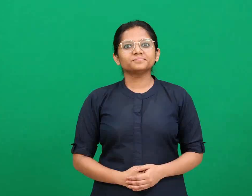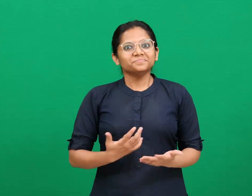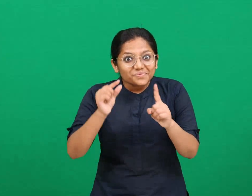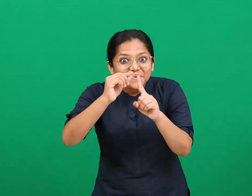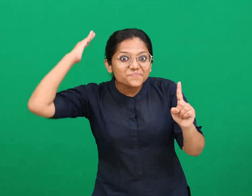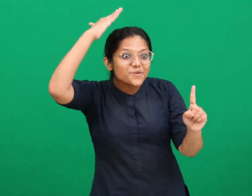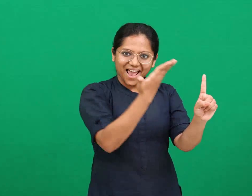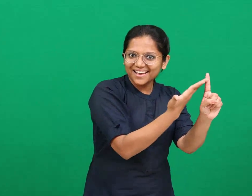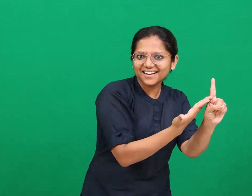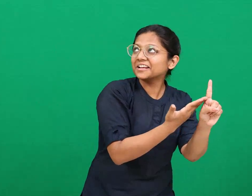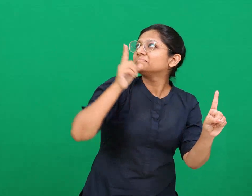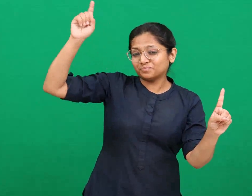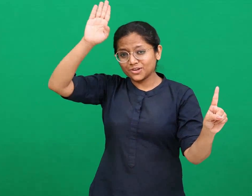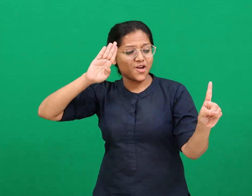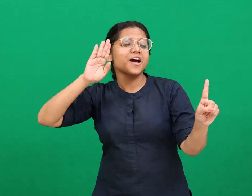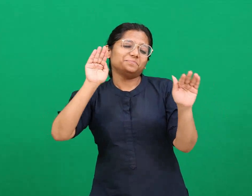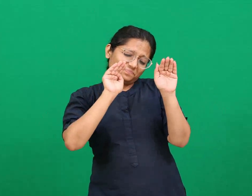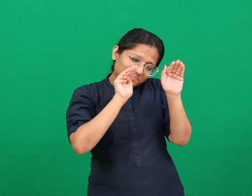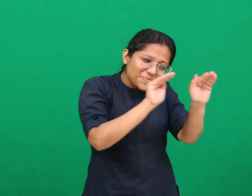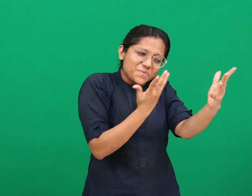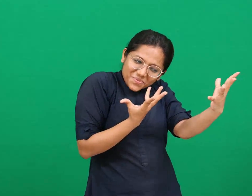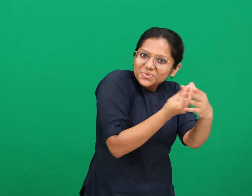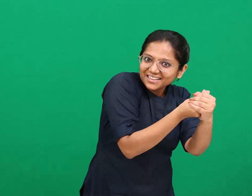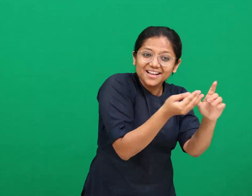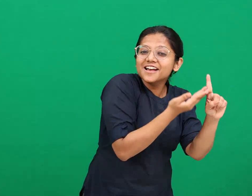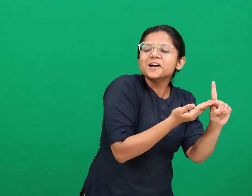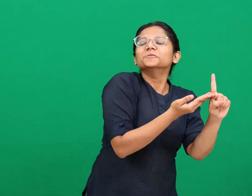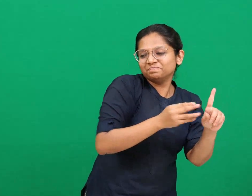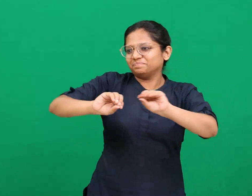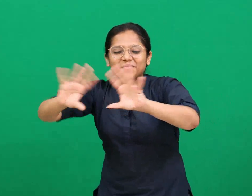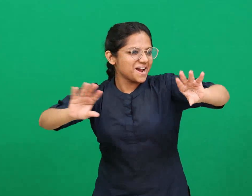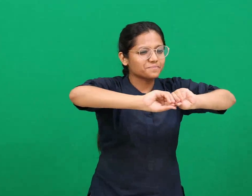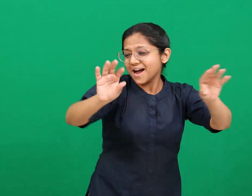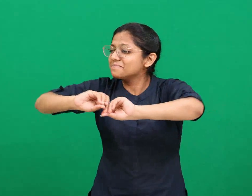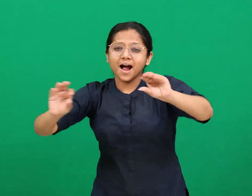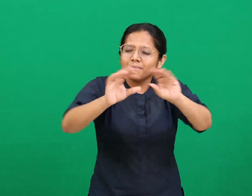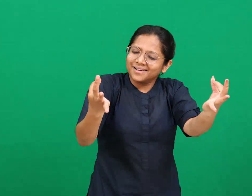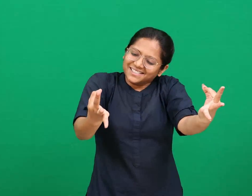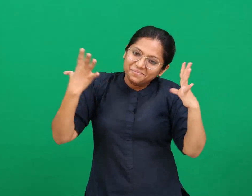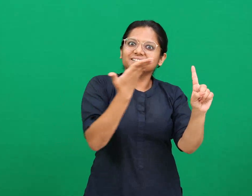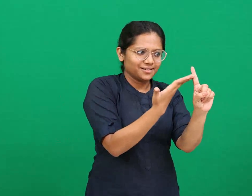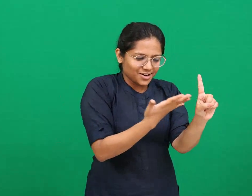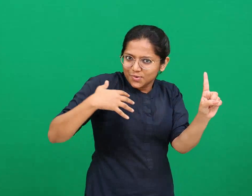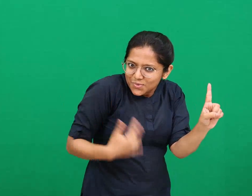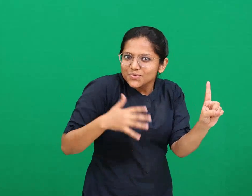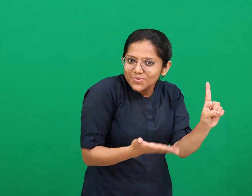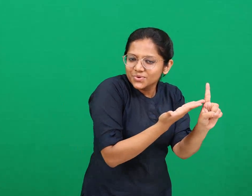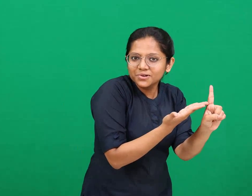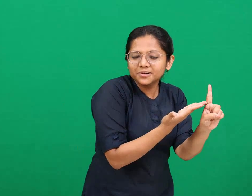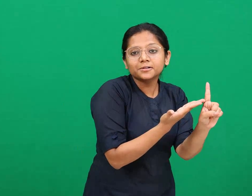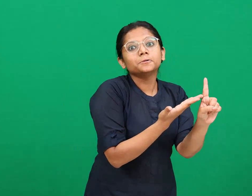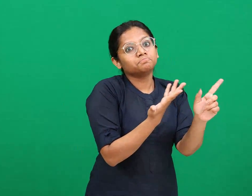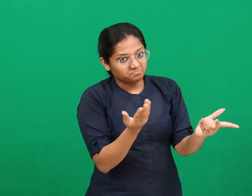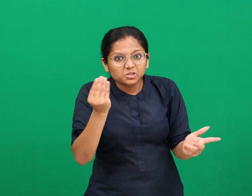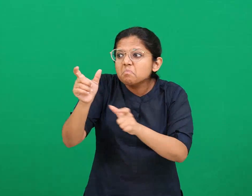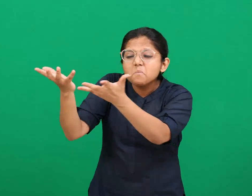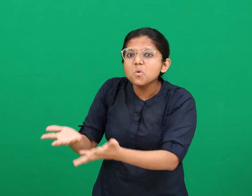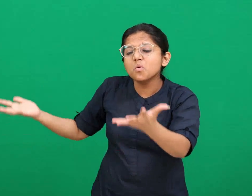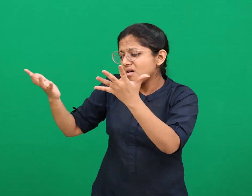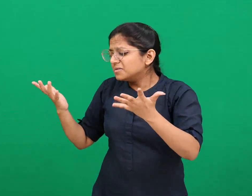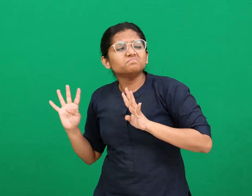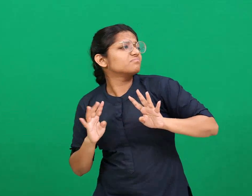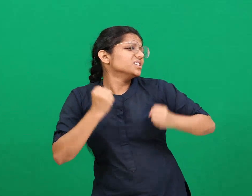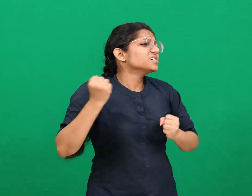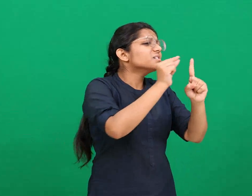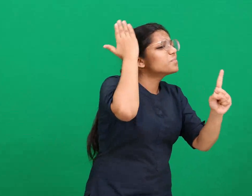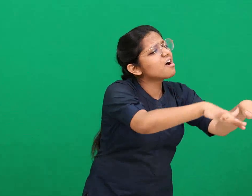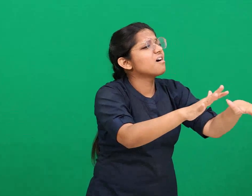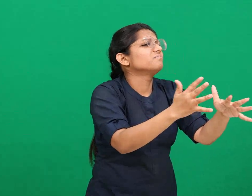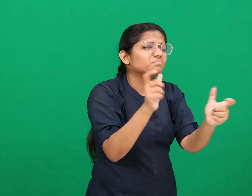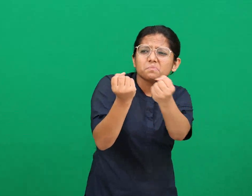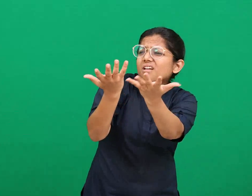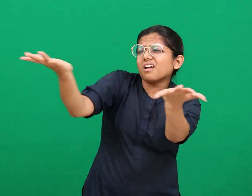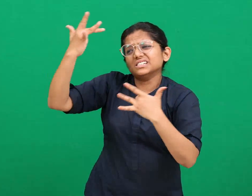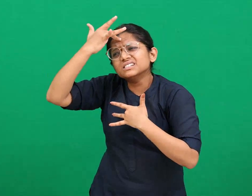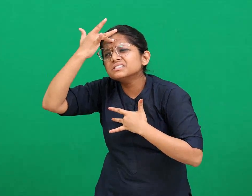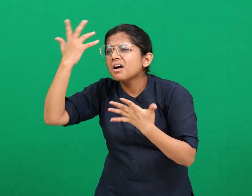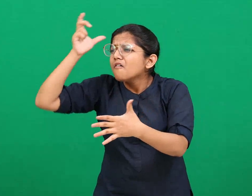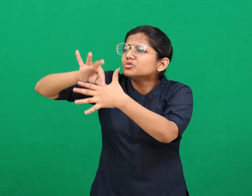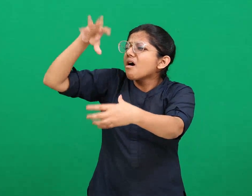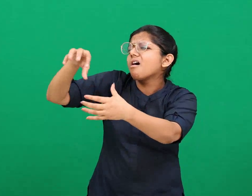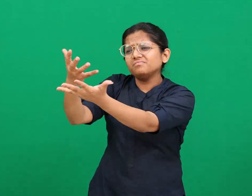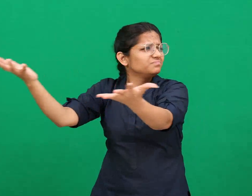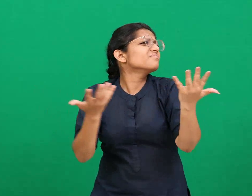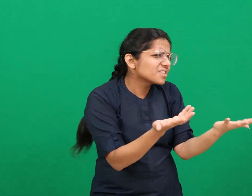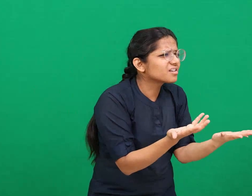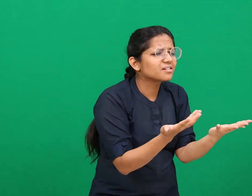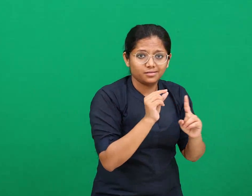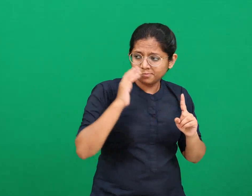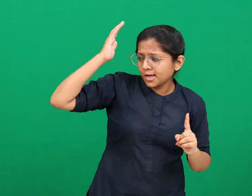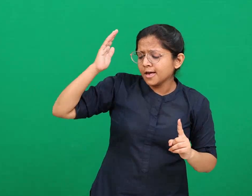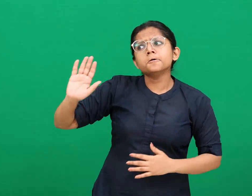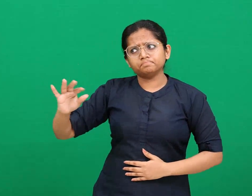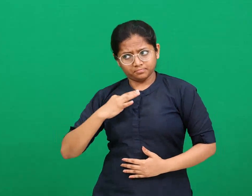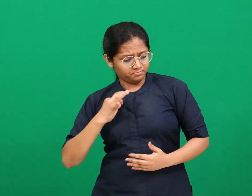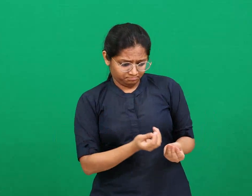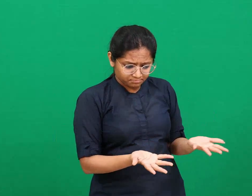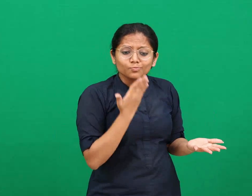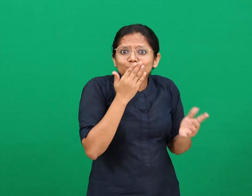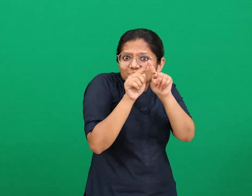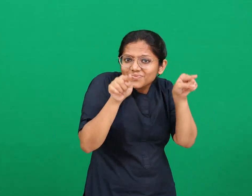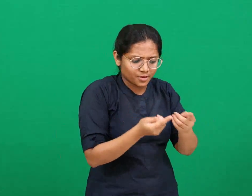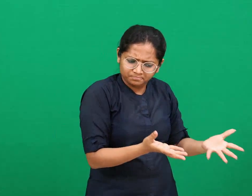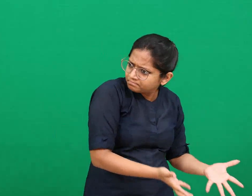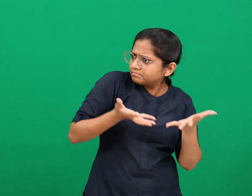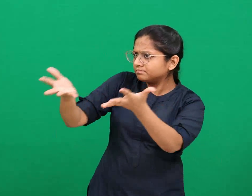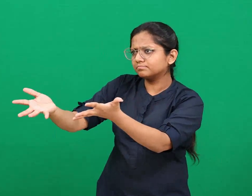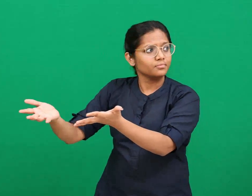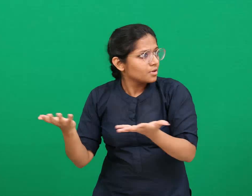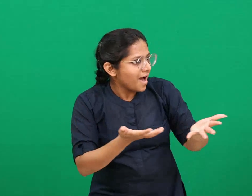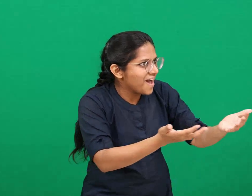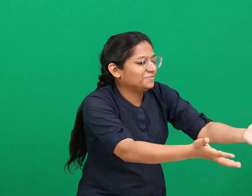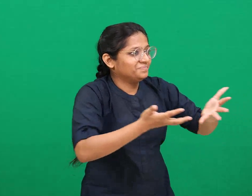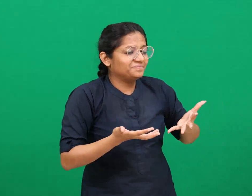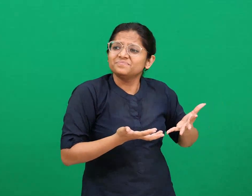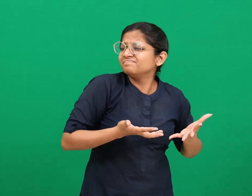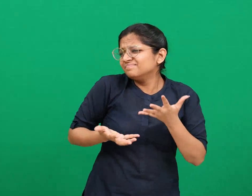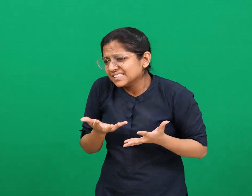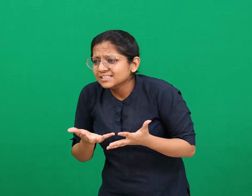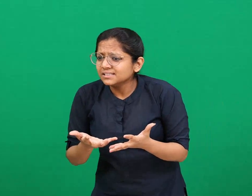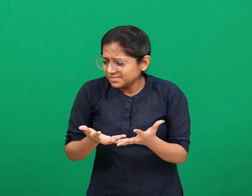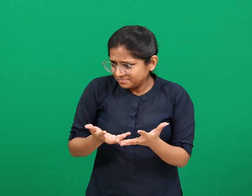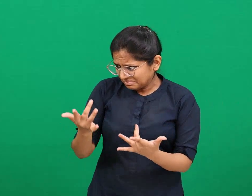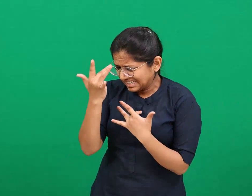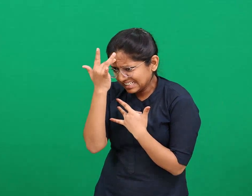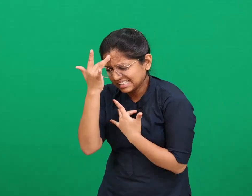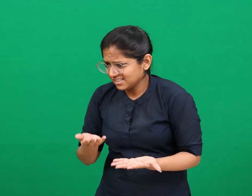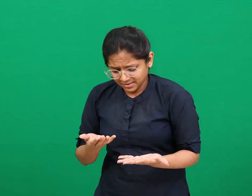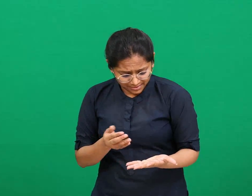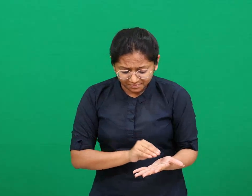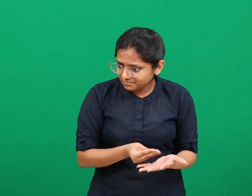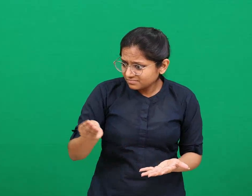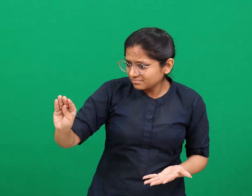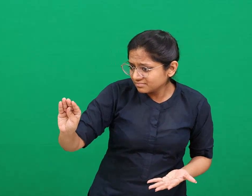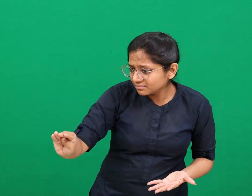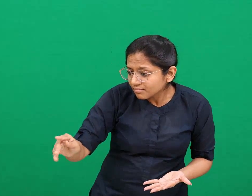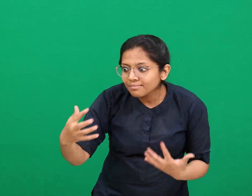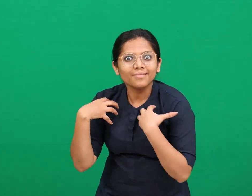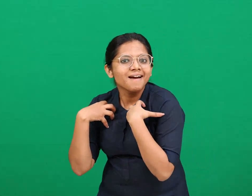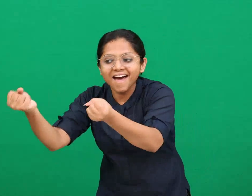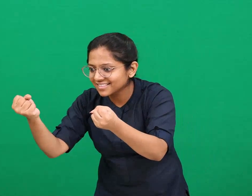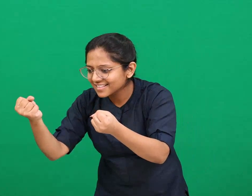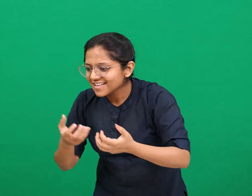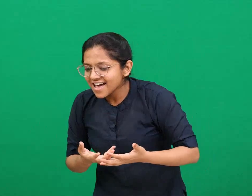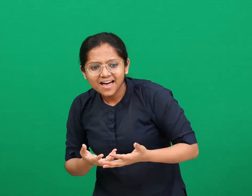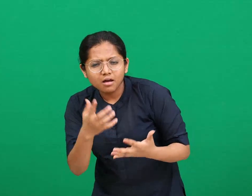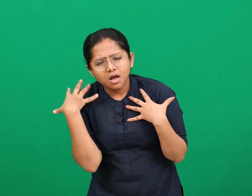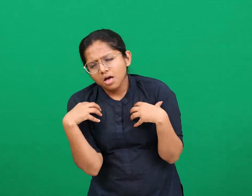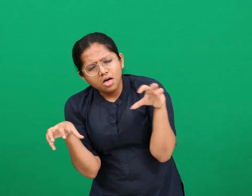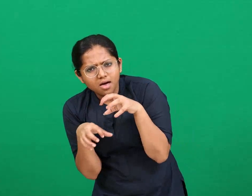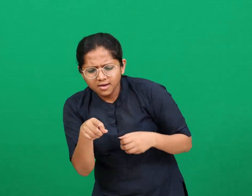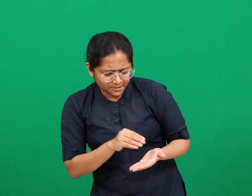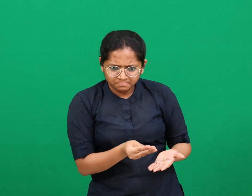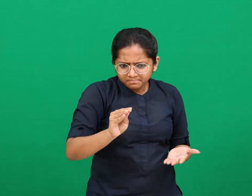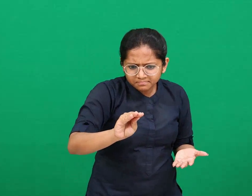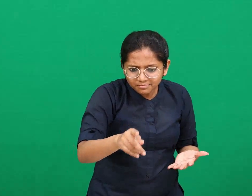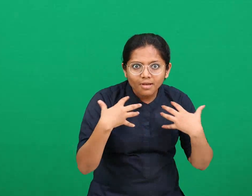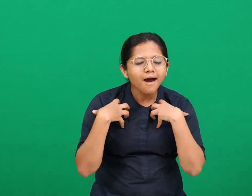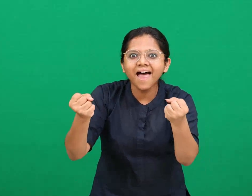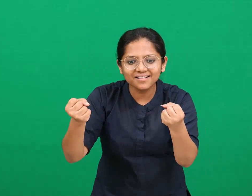God did extraordinary miracles through the hands of Paul, so that even handkerchiefs and aprons that had touched him were taken to the sick, and the diseases and evil spirits left them.